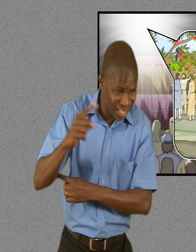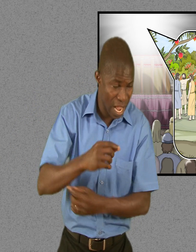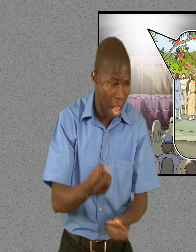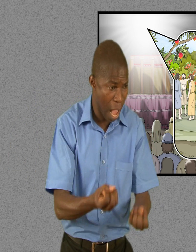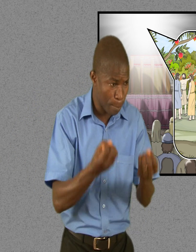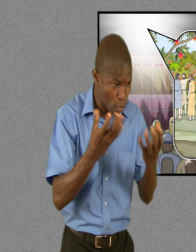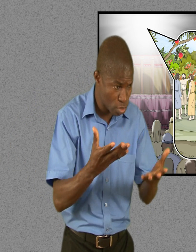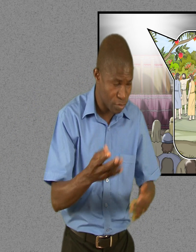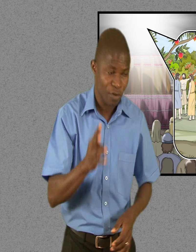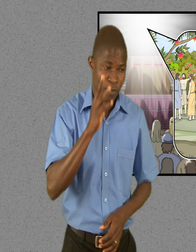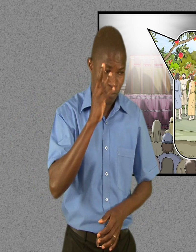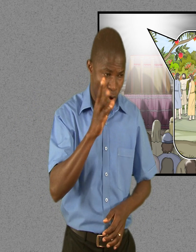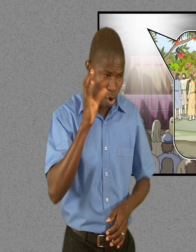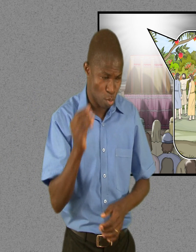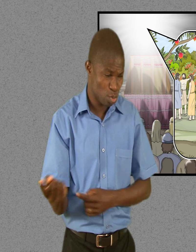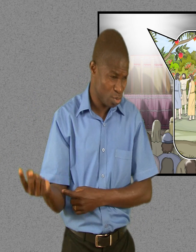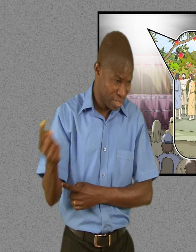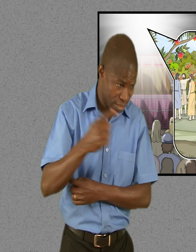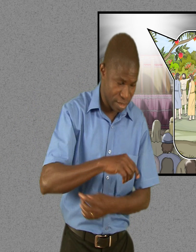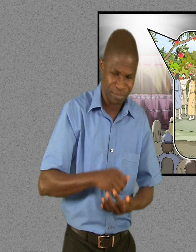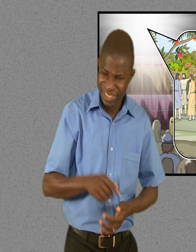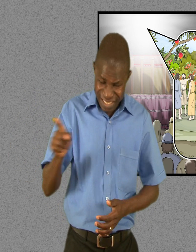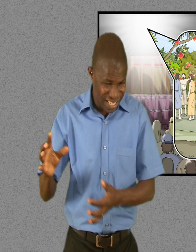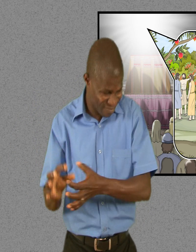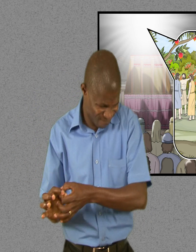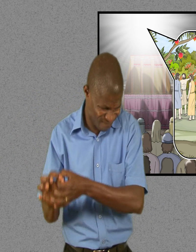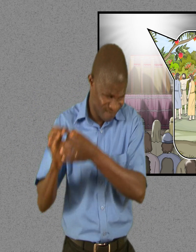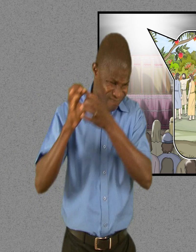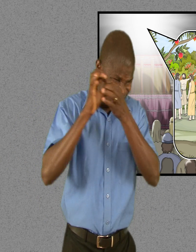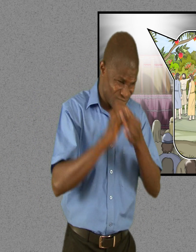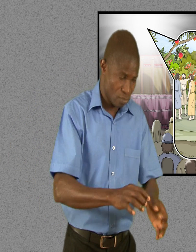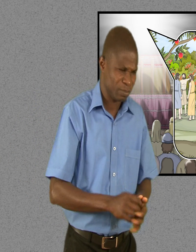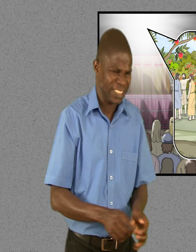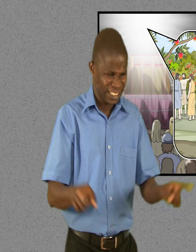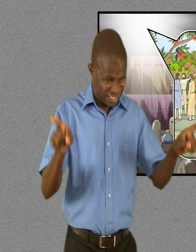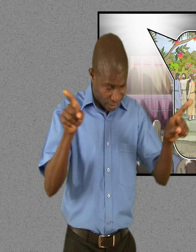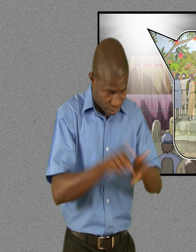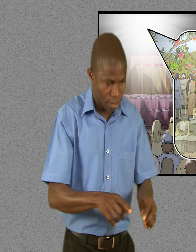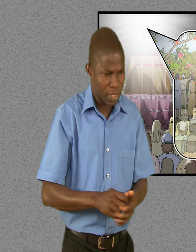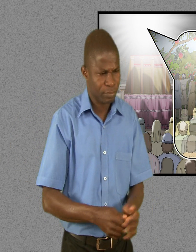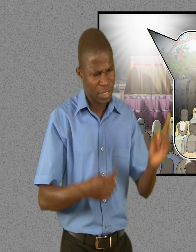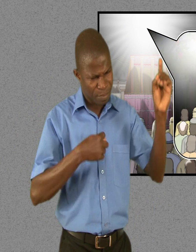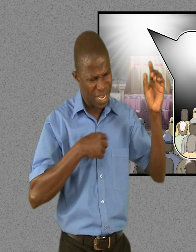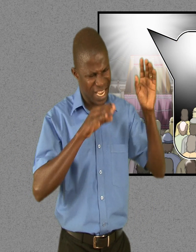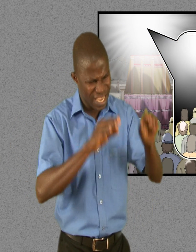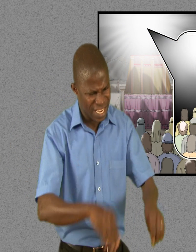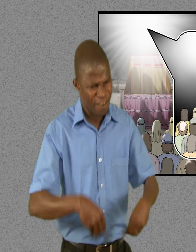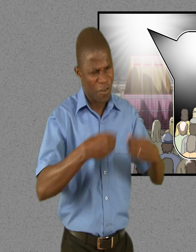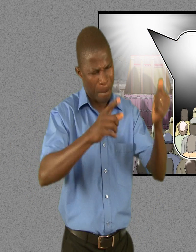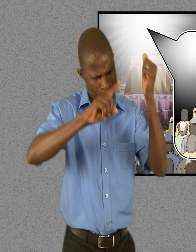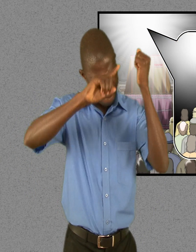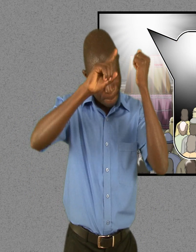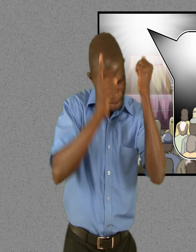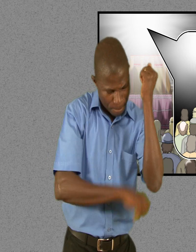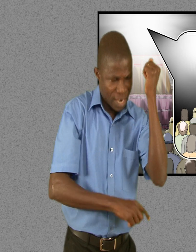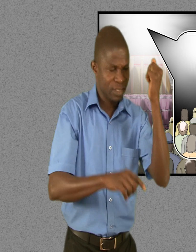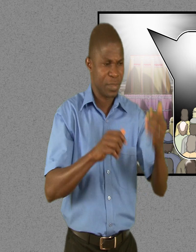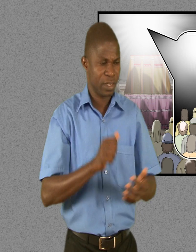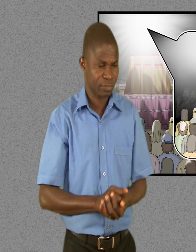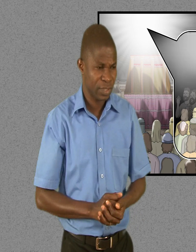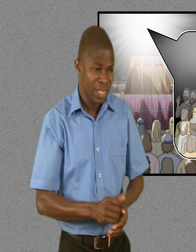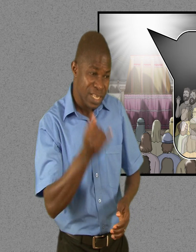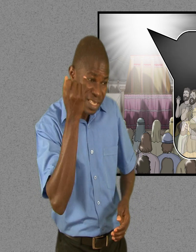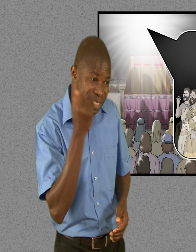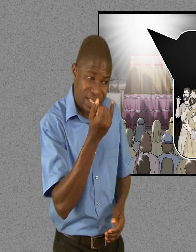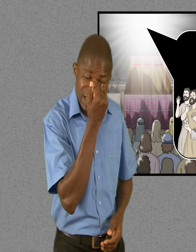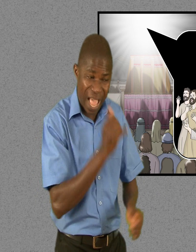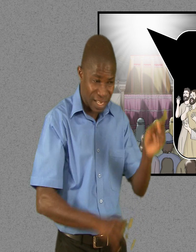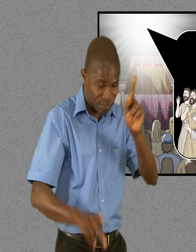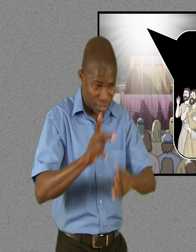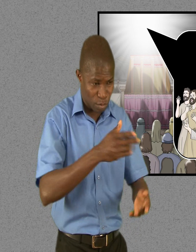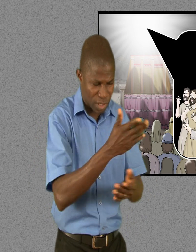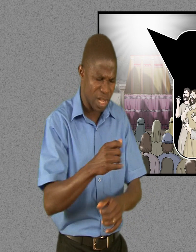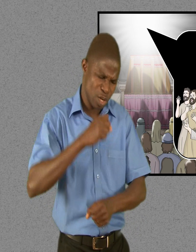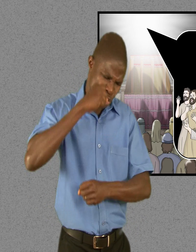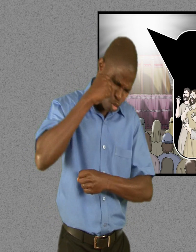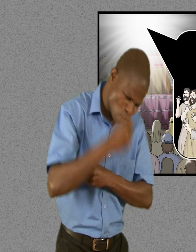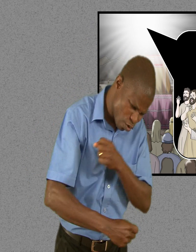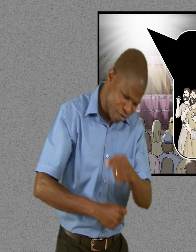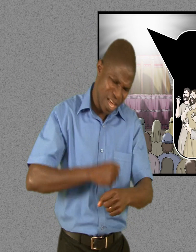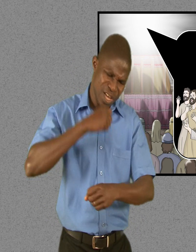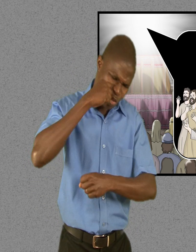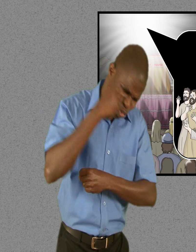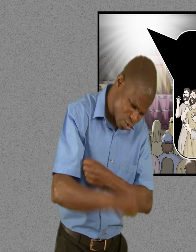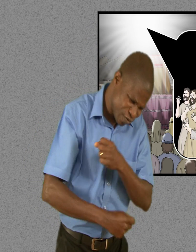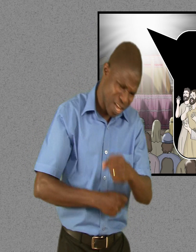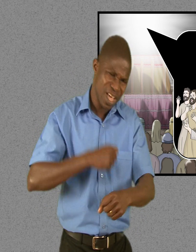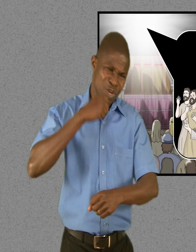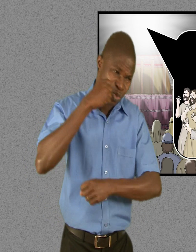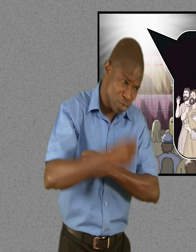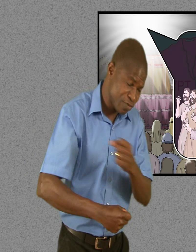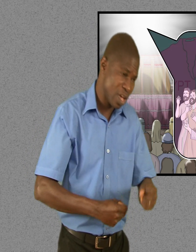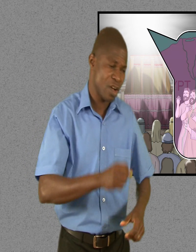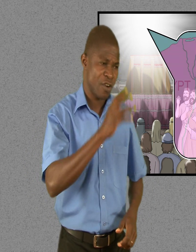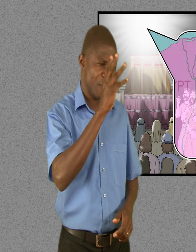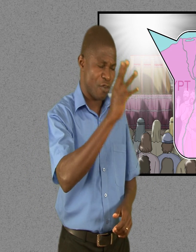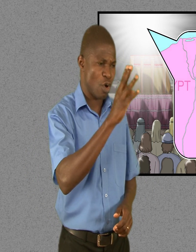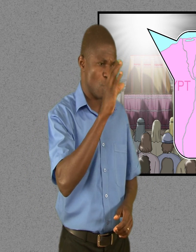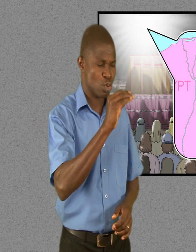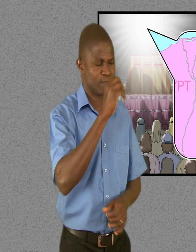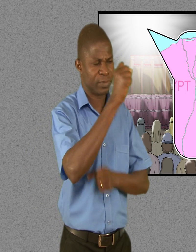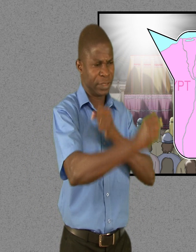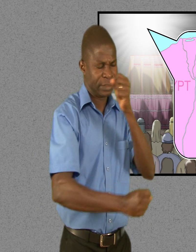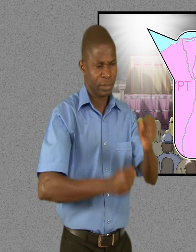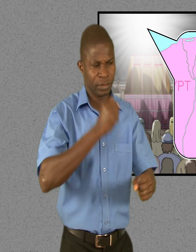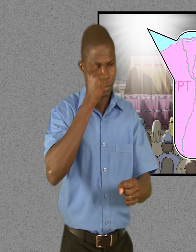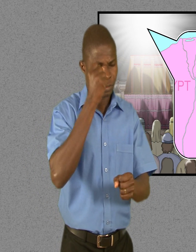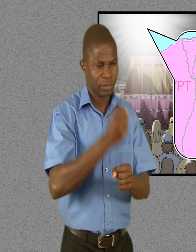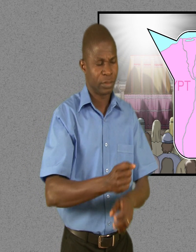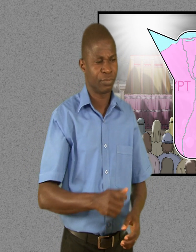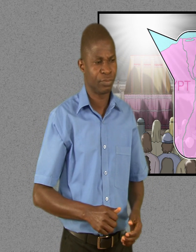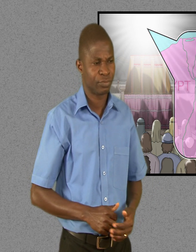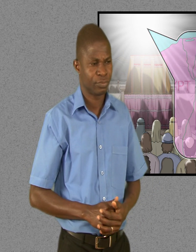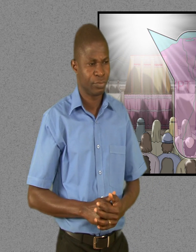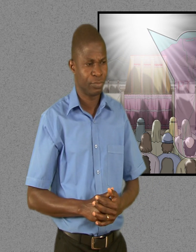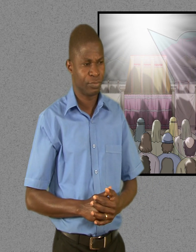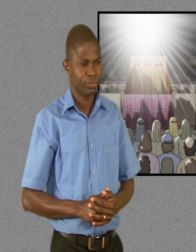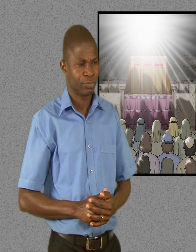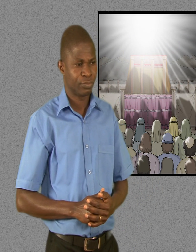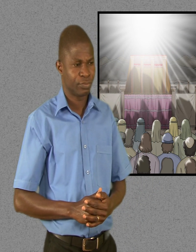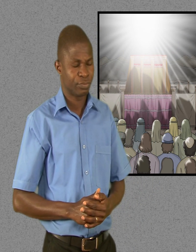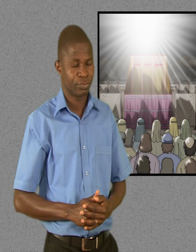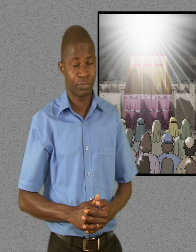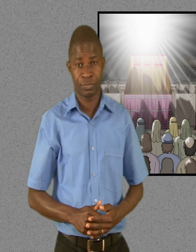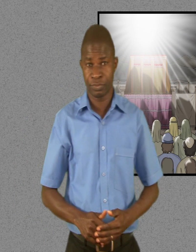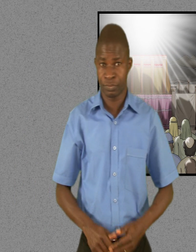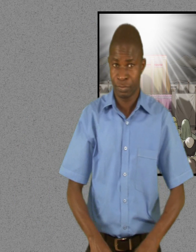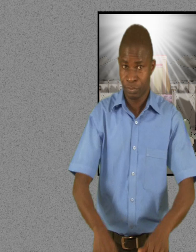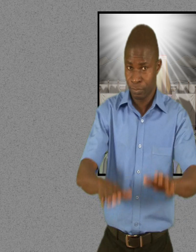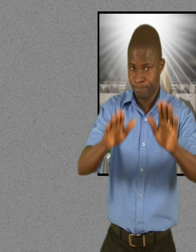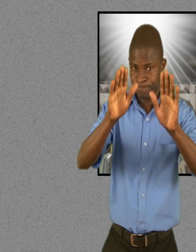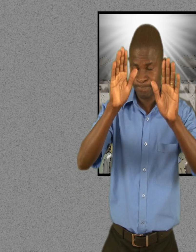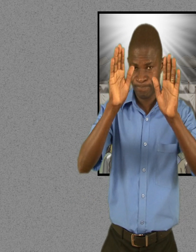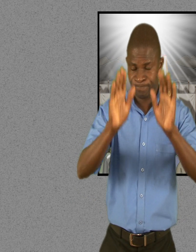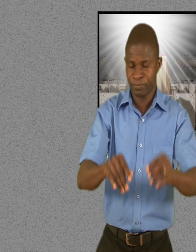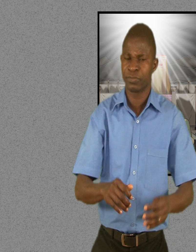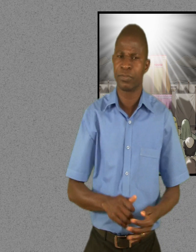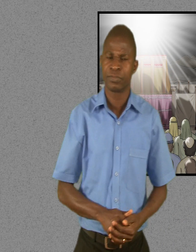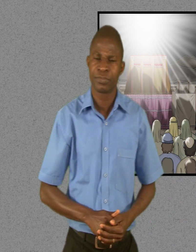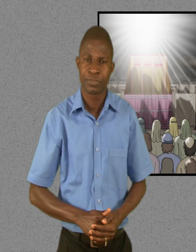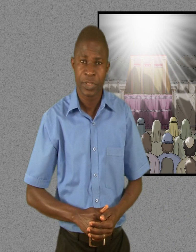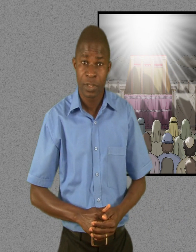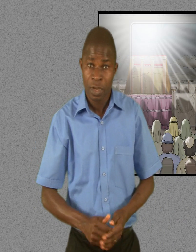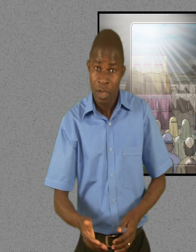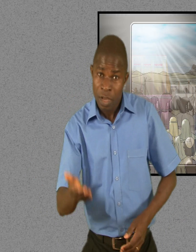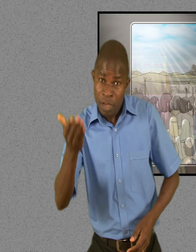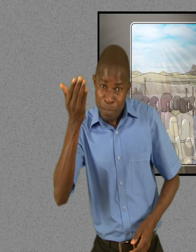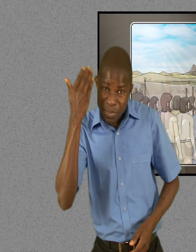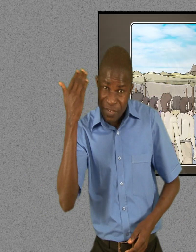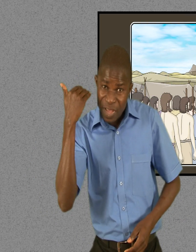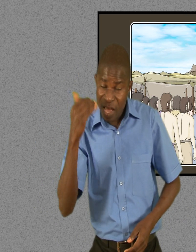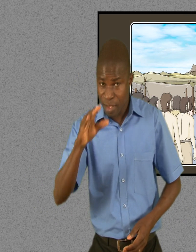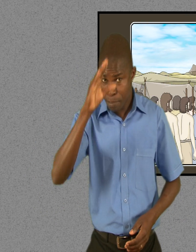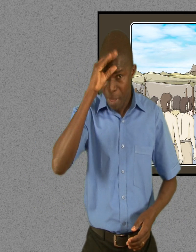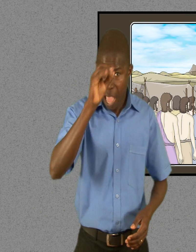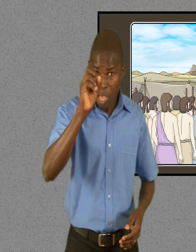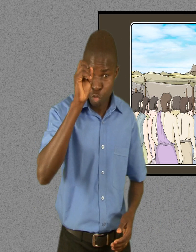I, the LORD, have spoken, and I will surely do these things to this entire wicked congregation, which has conspired against Me. They will meet their end in the wilderness, and there they will die.”